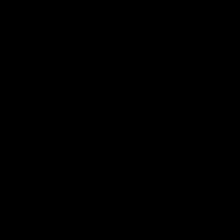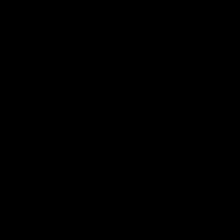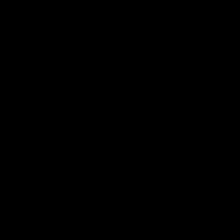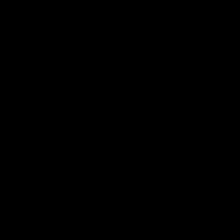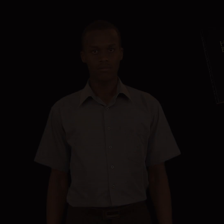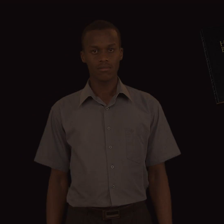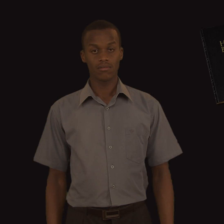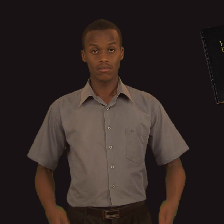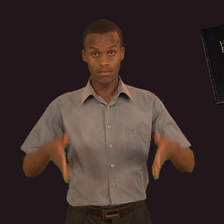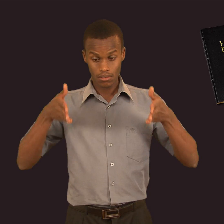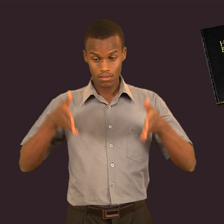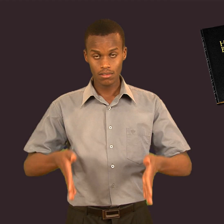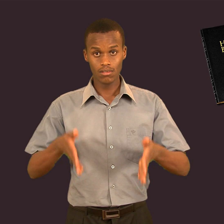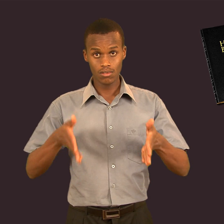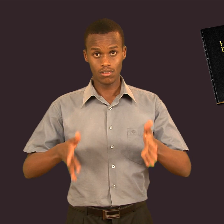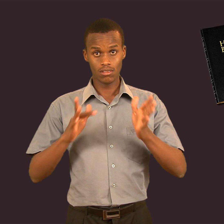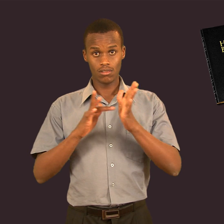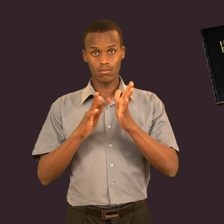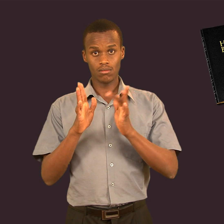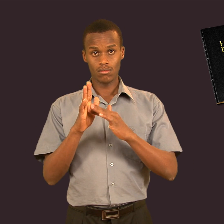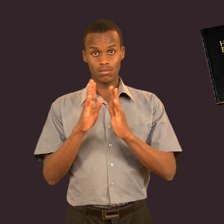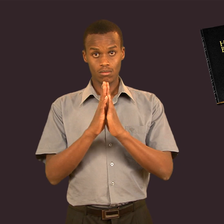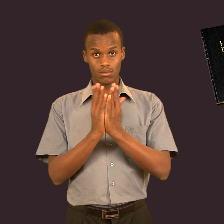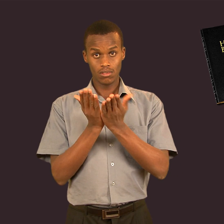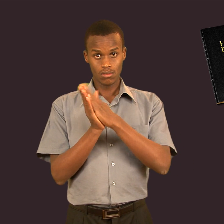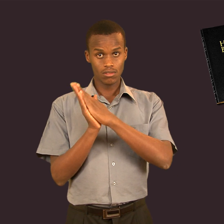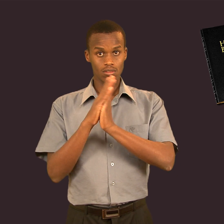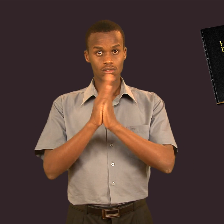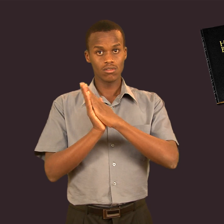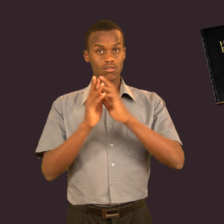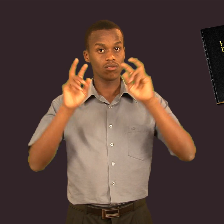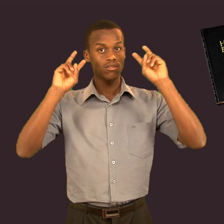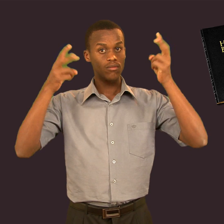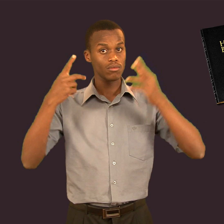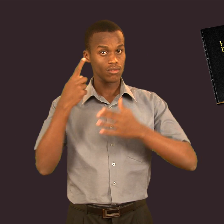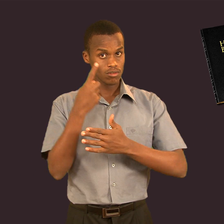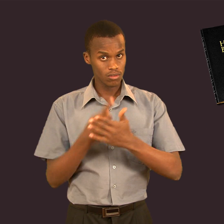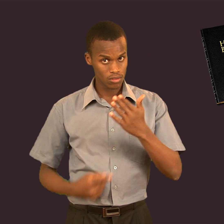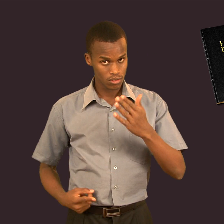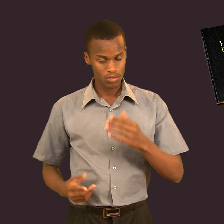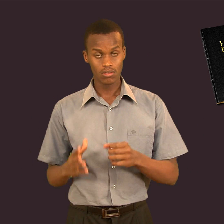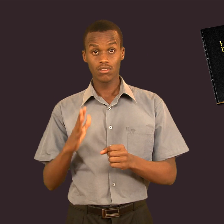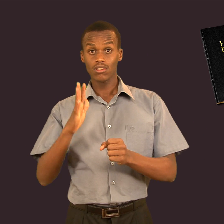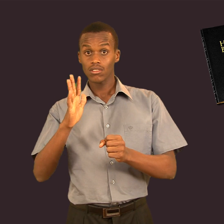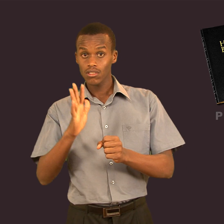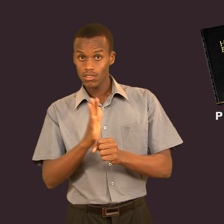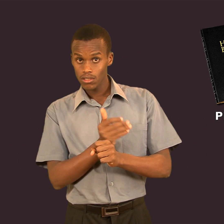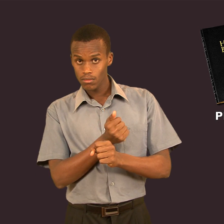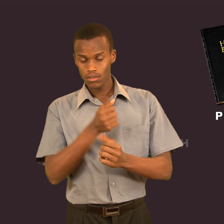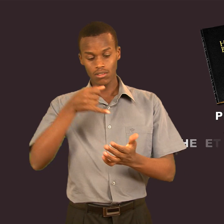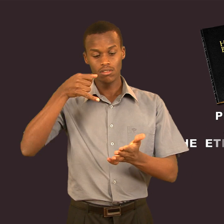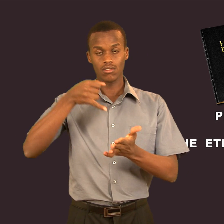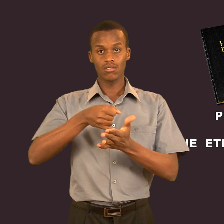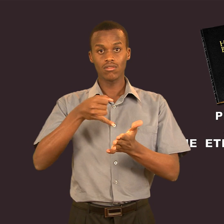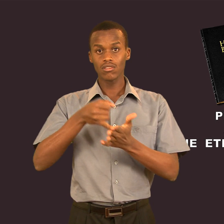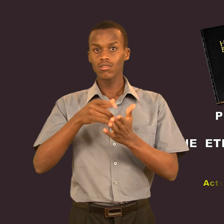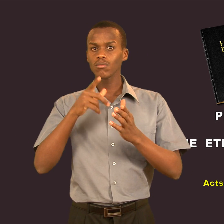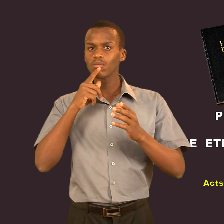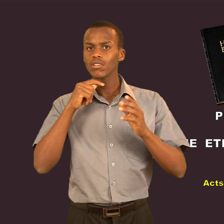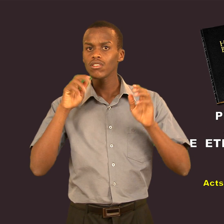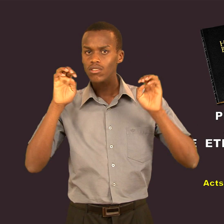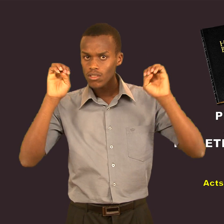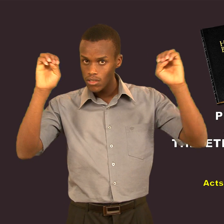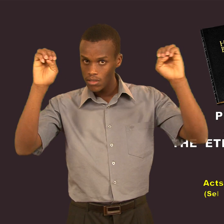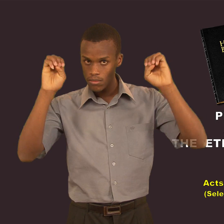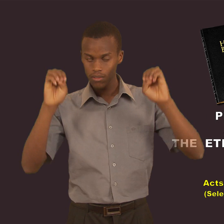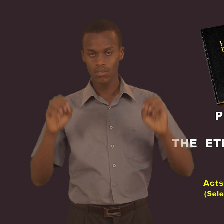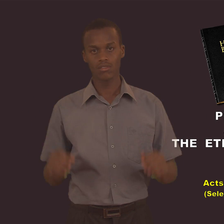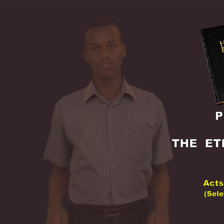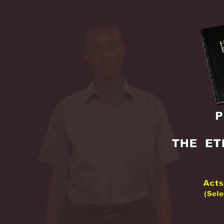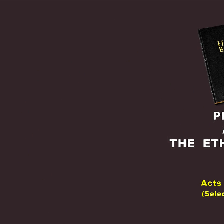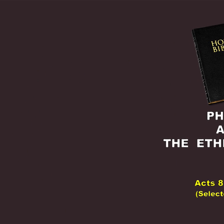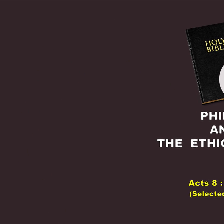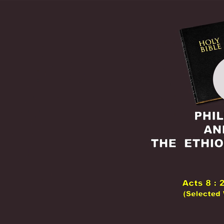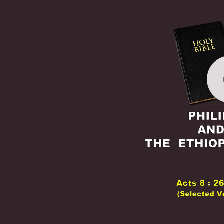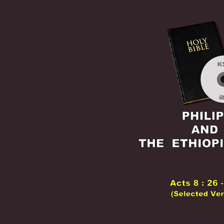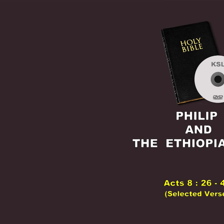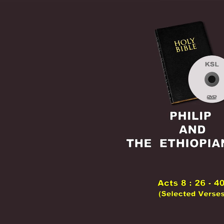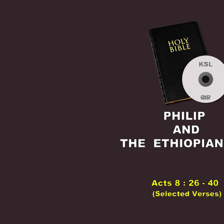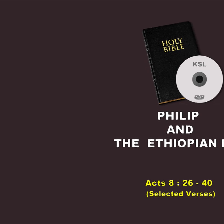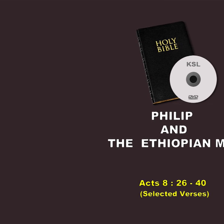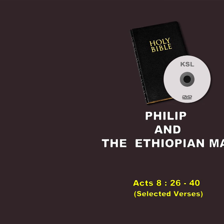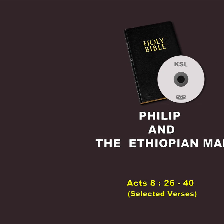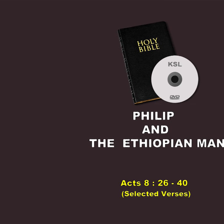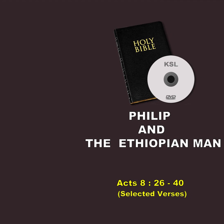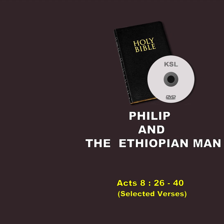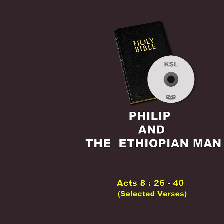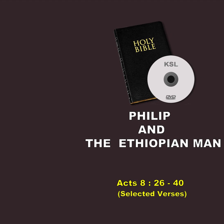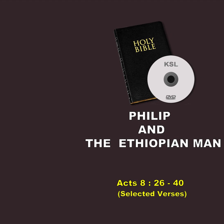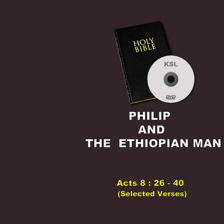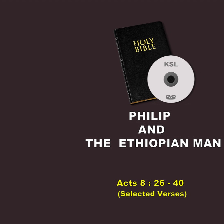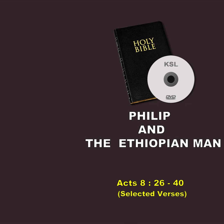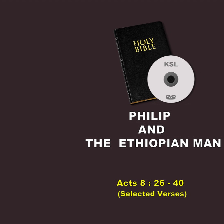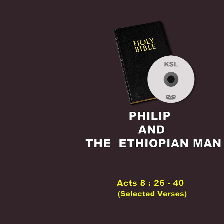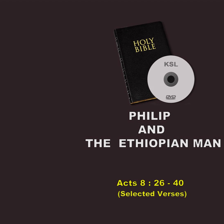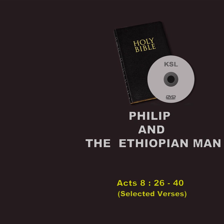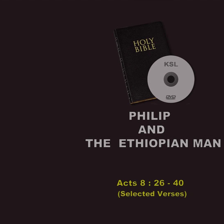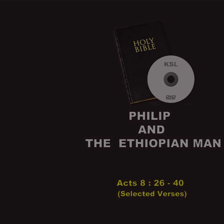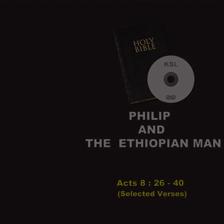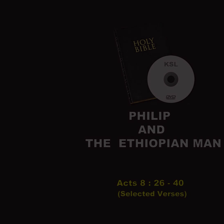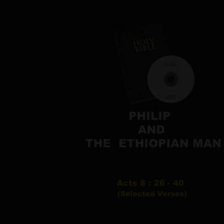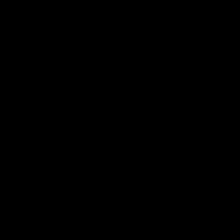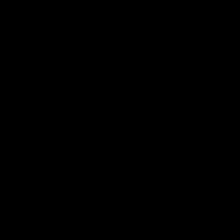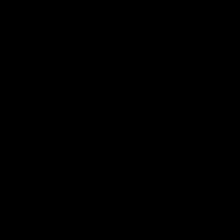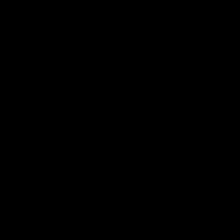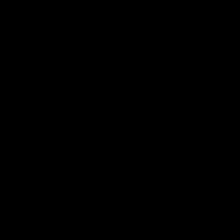Philip and the Ethiopia man